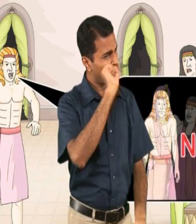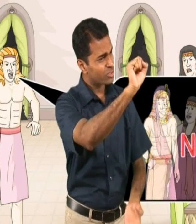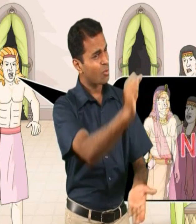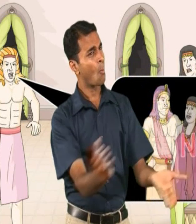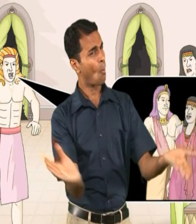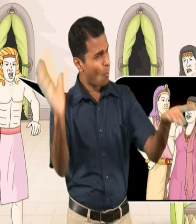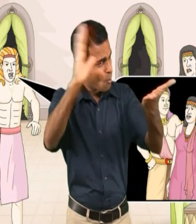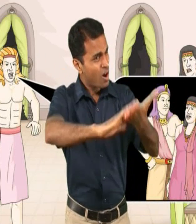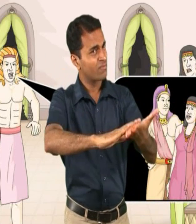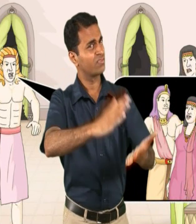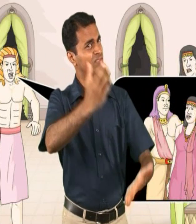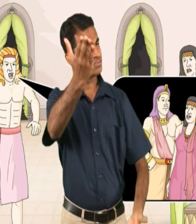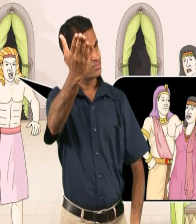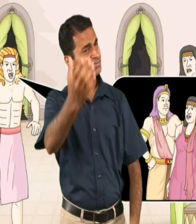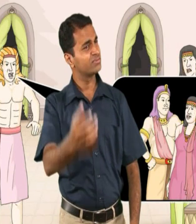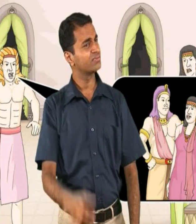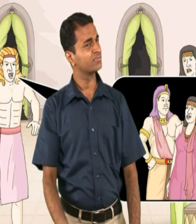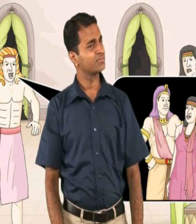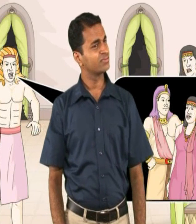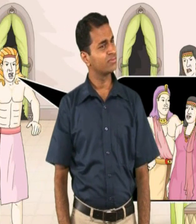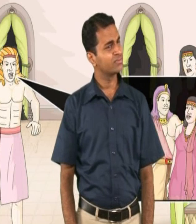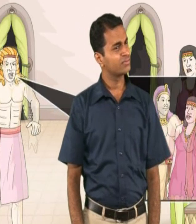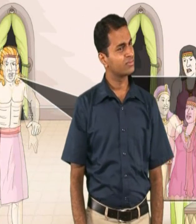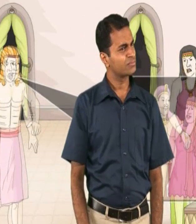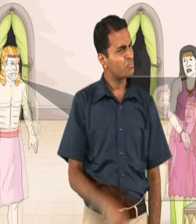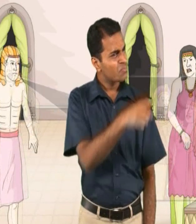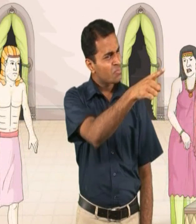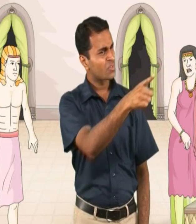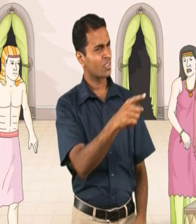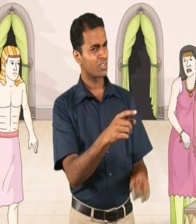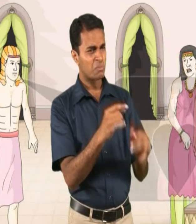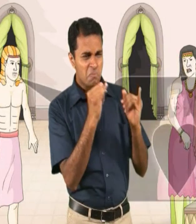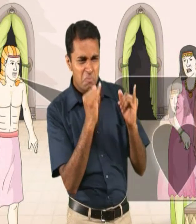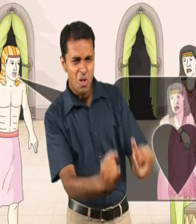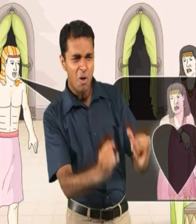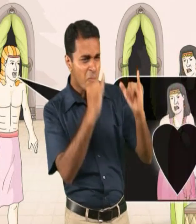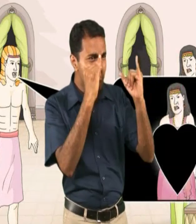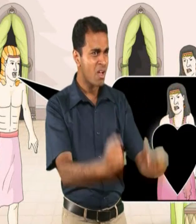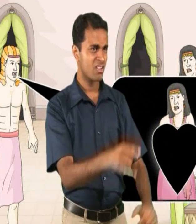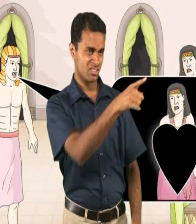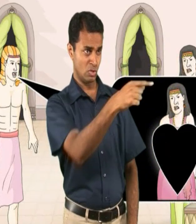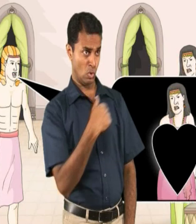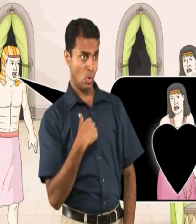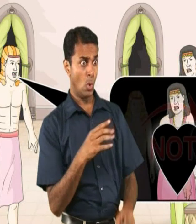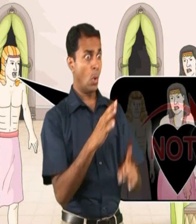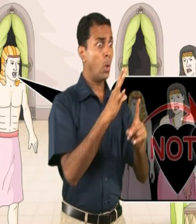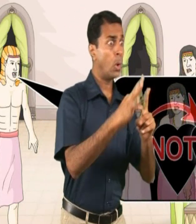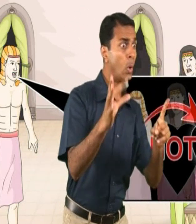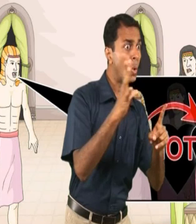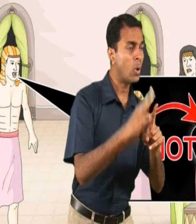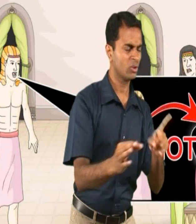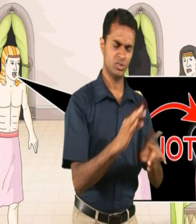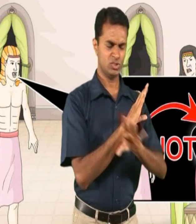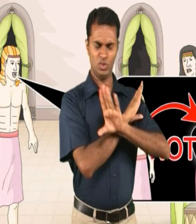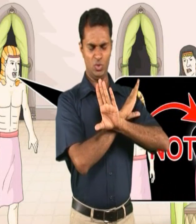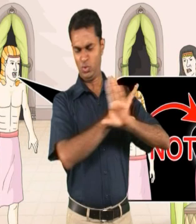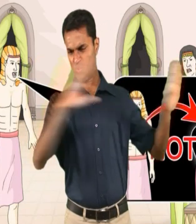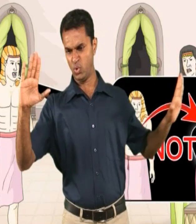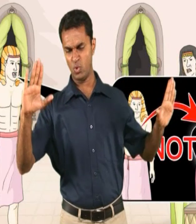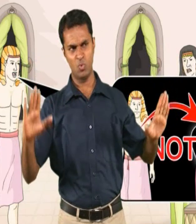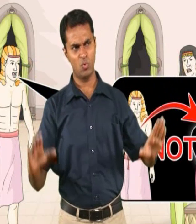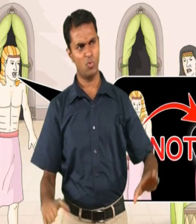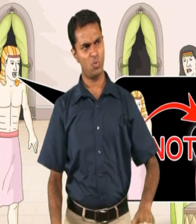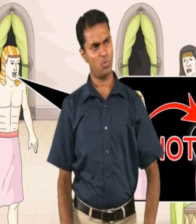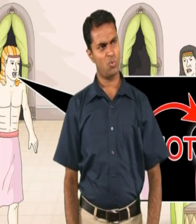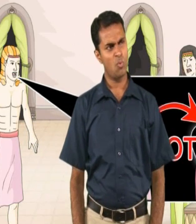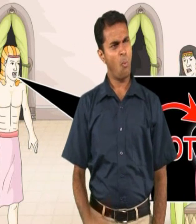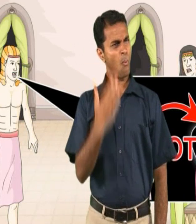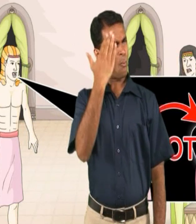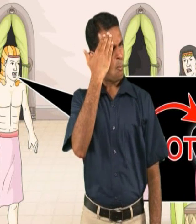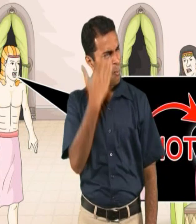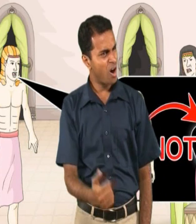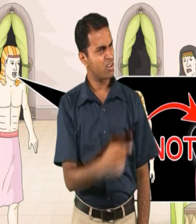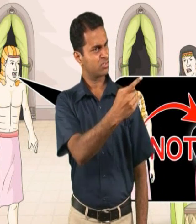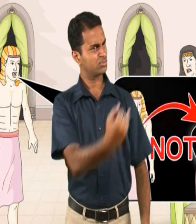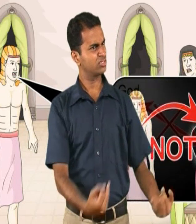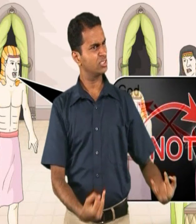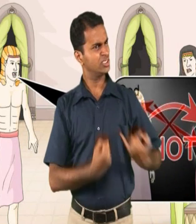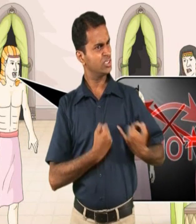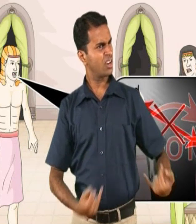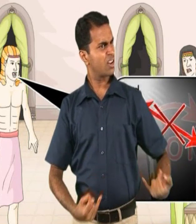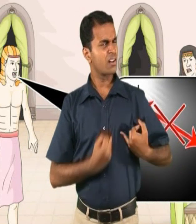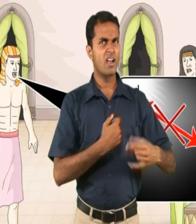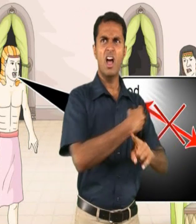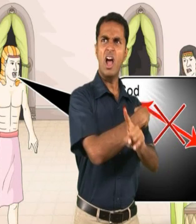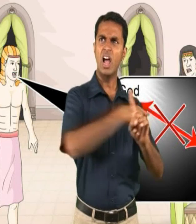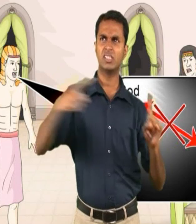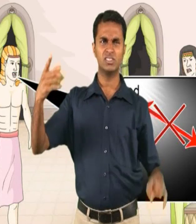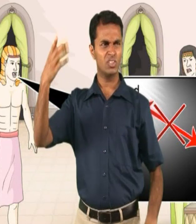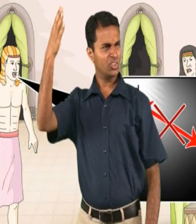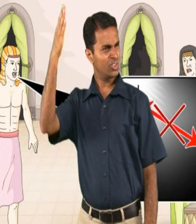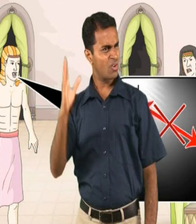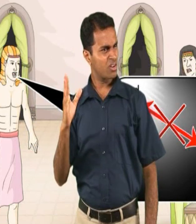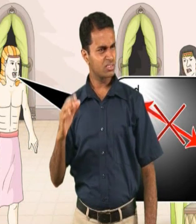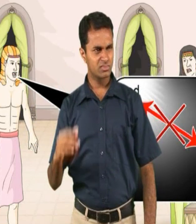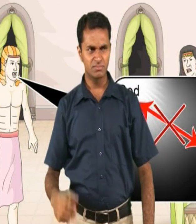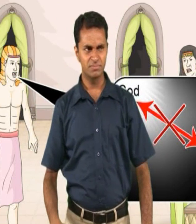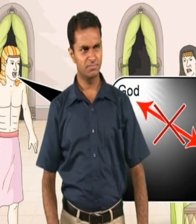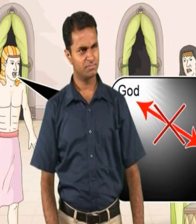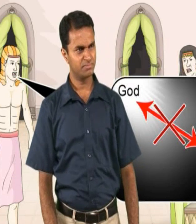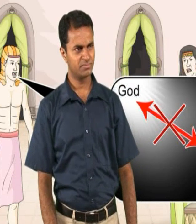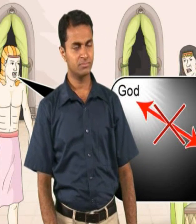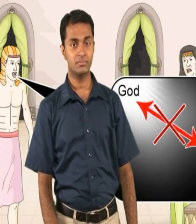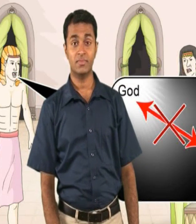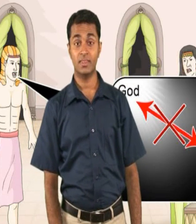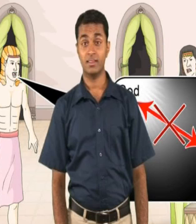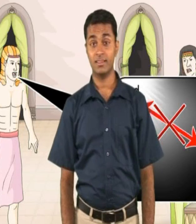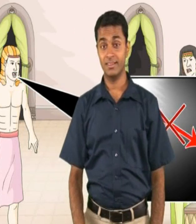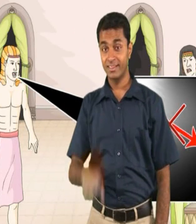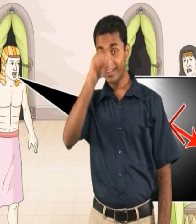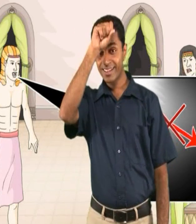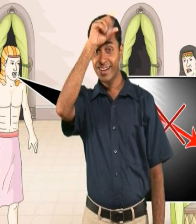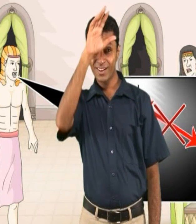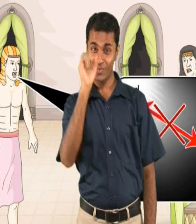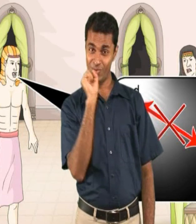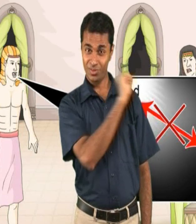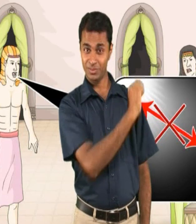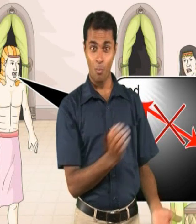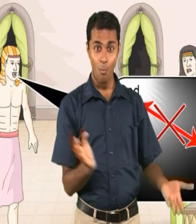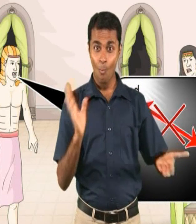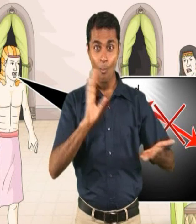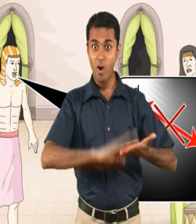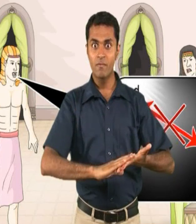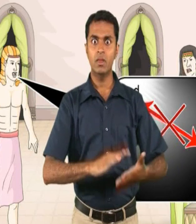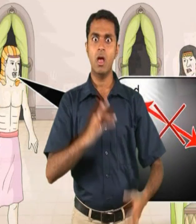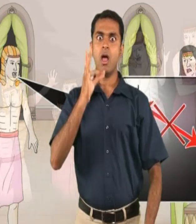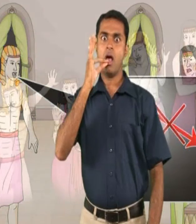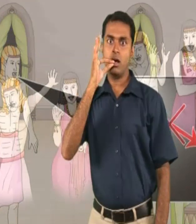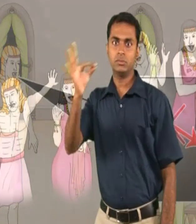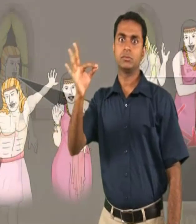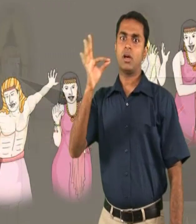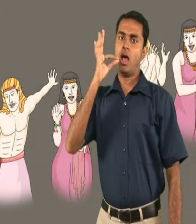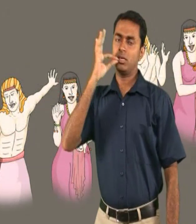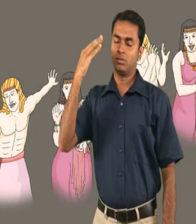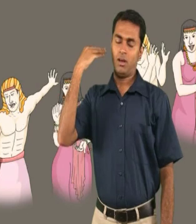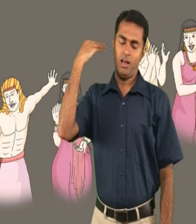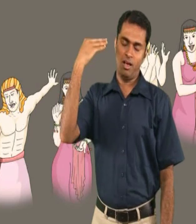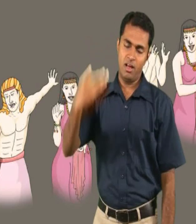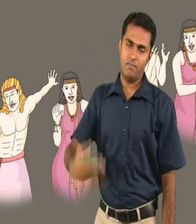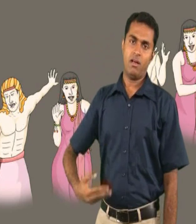So how could I do such a great evil and sin against God?”